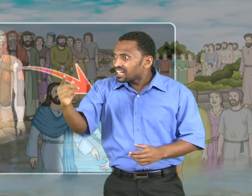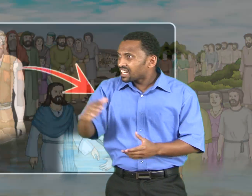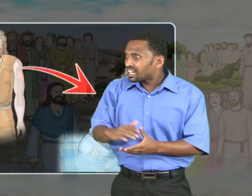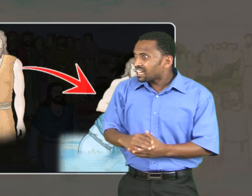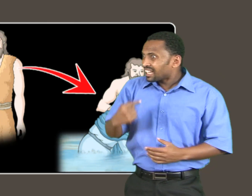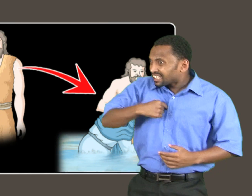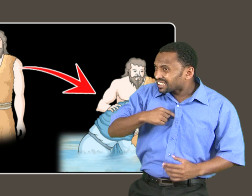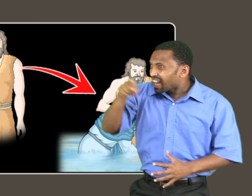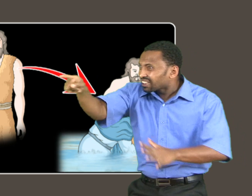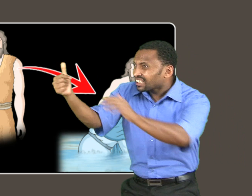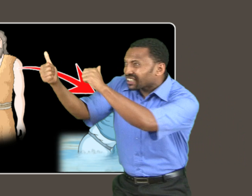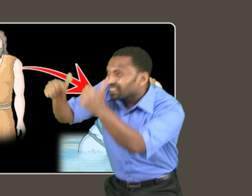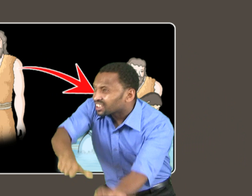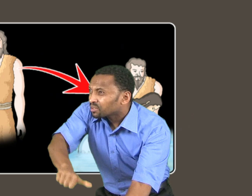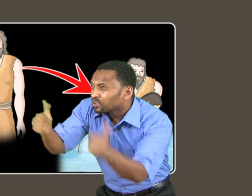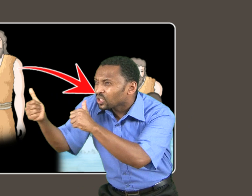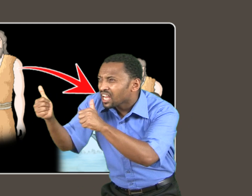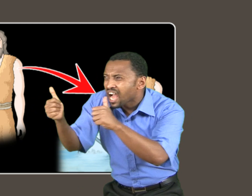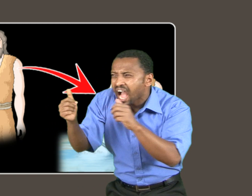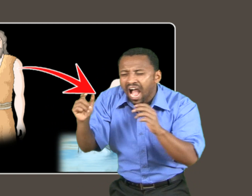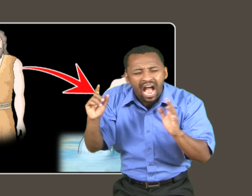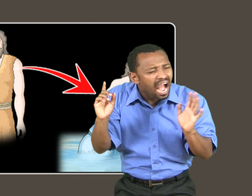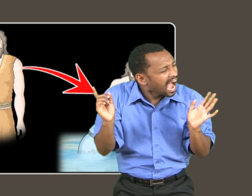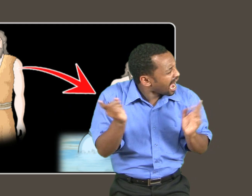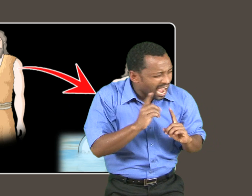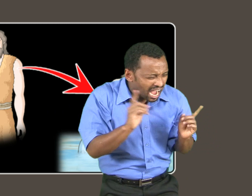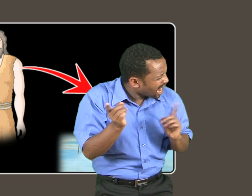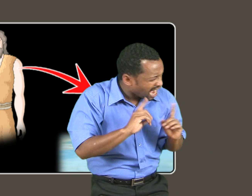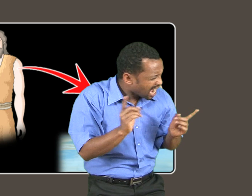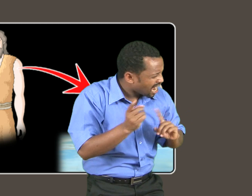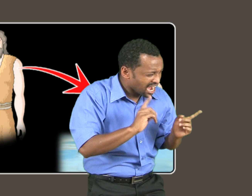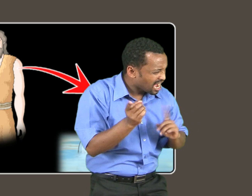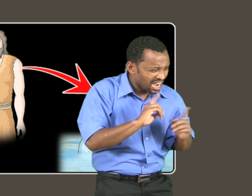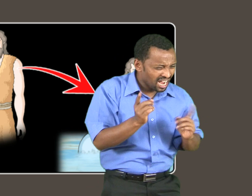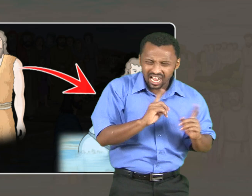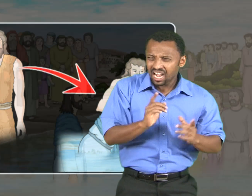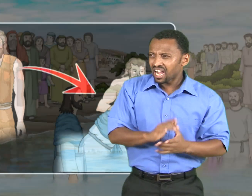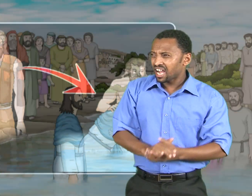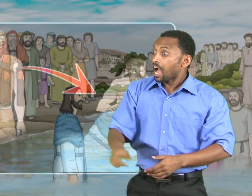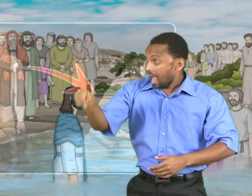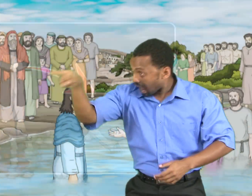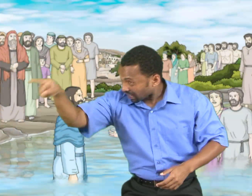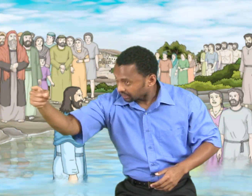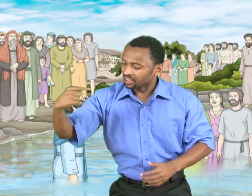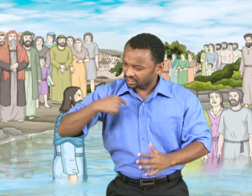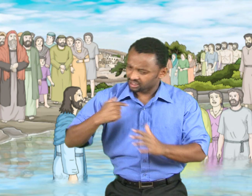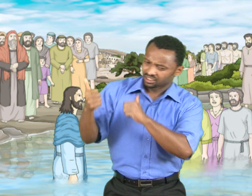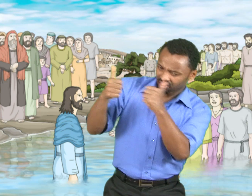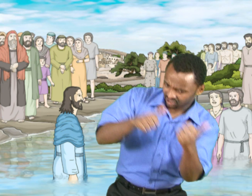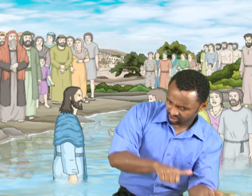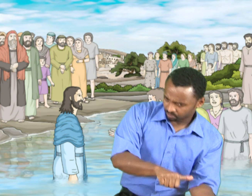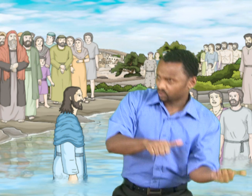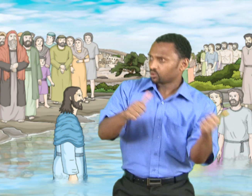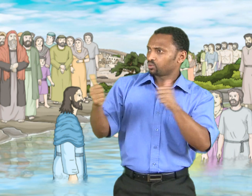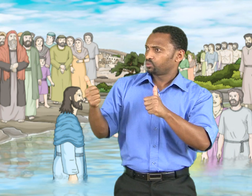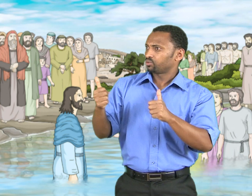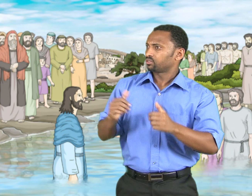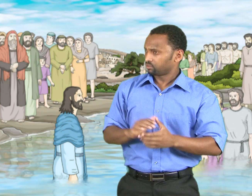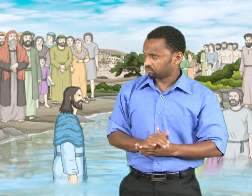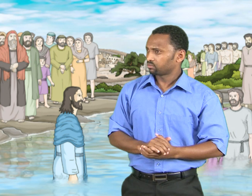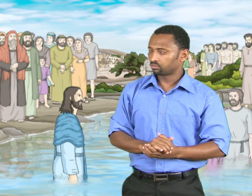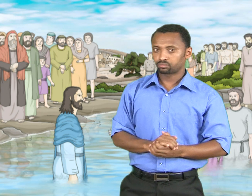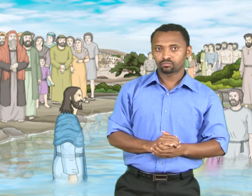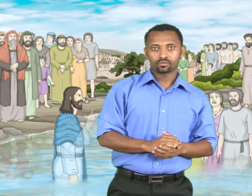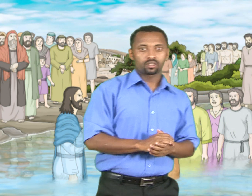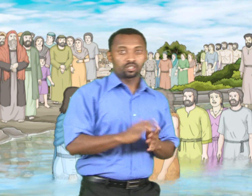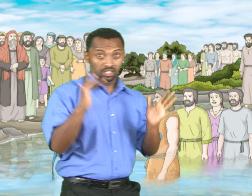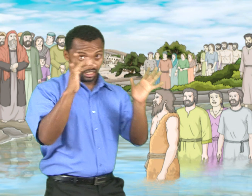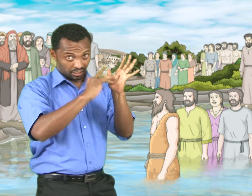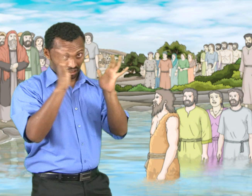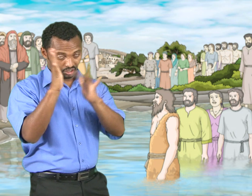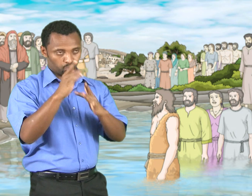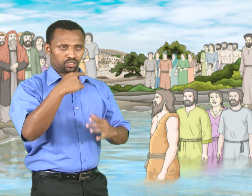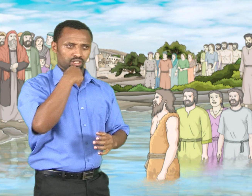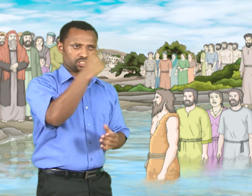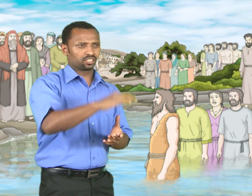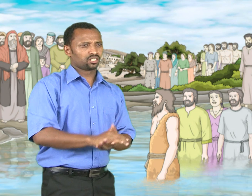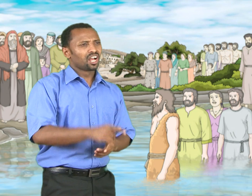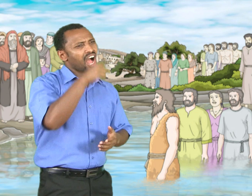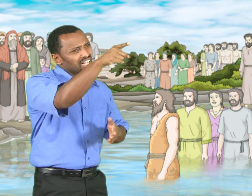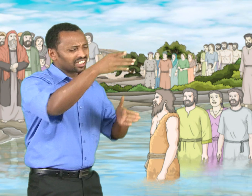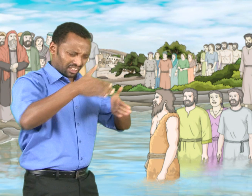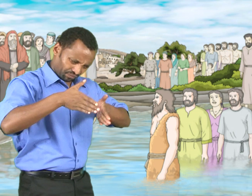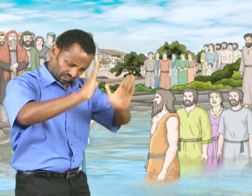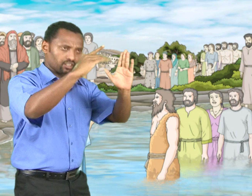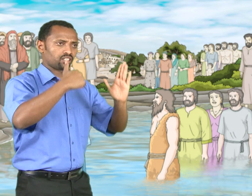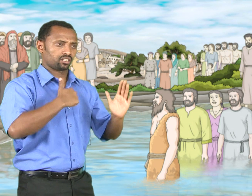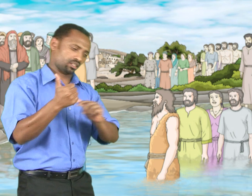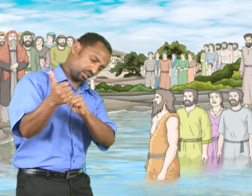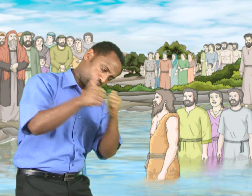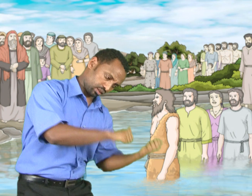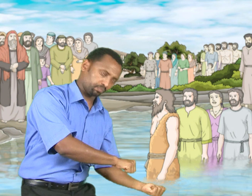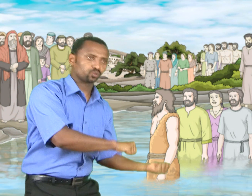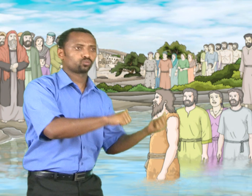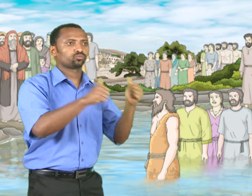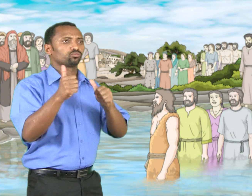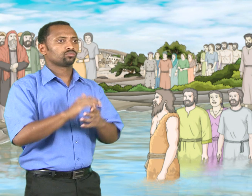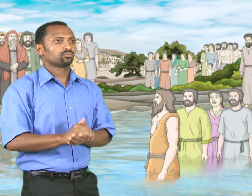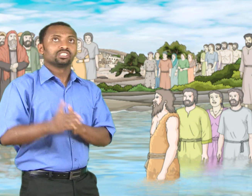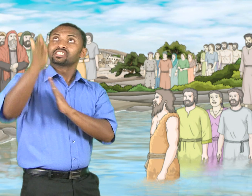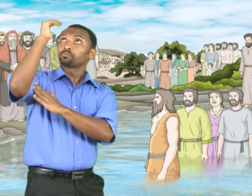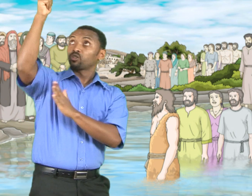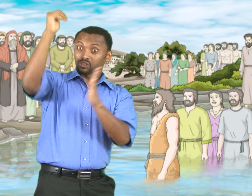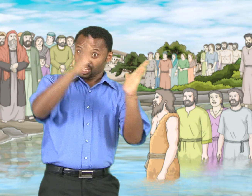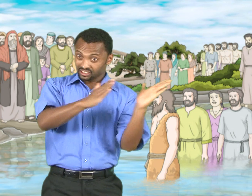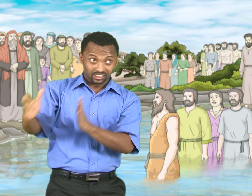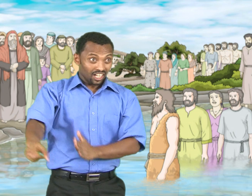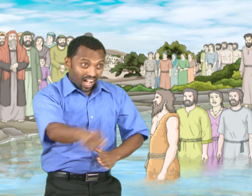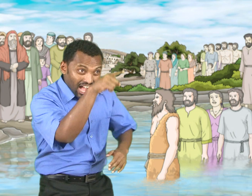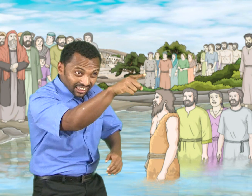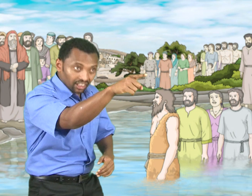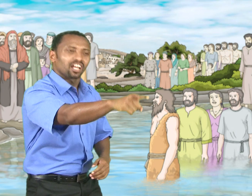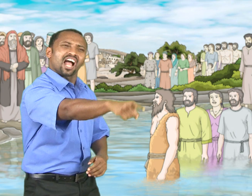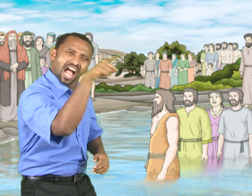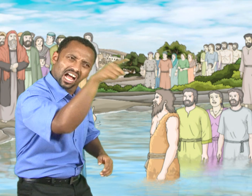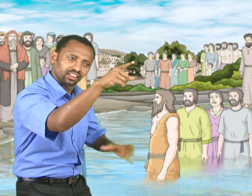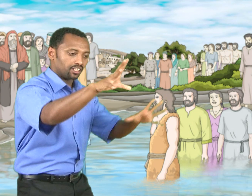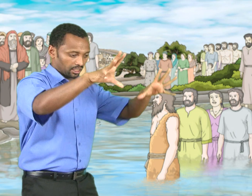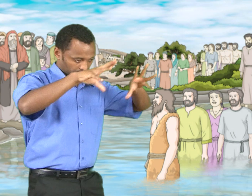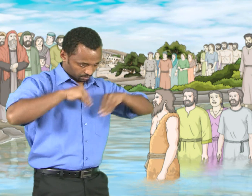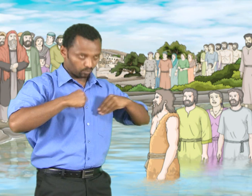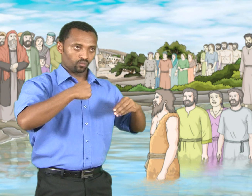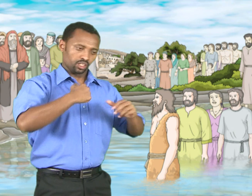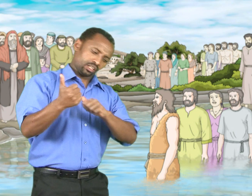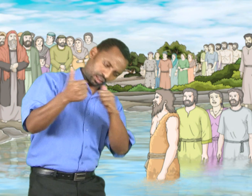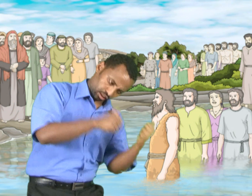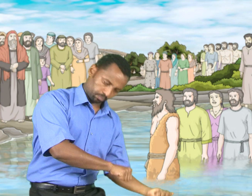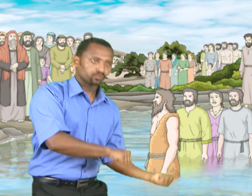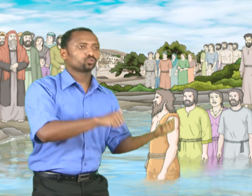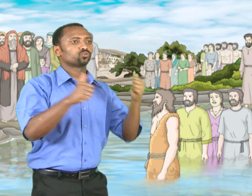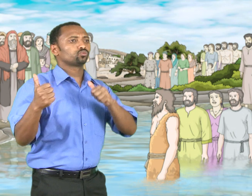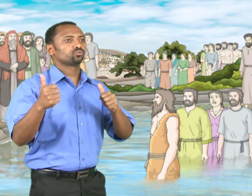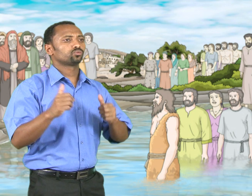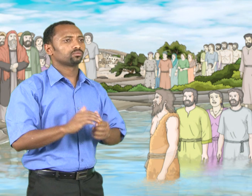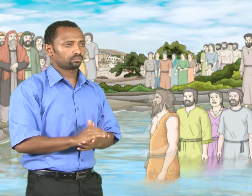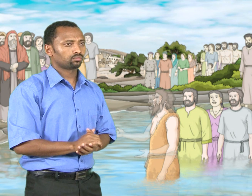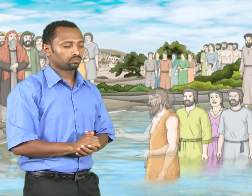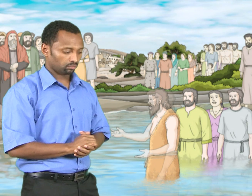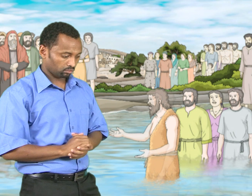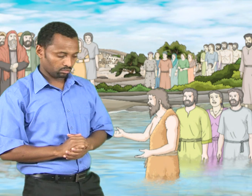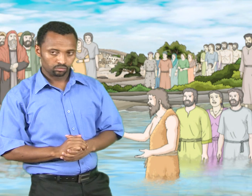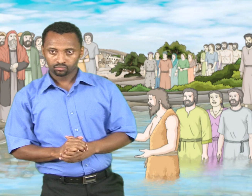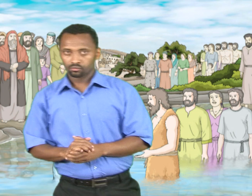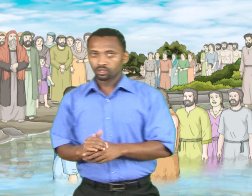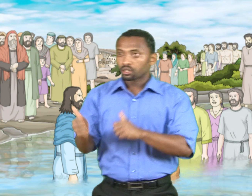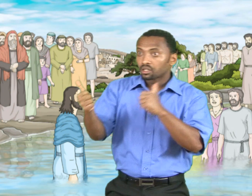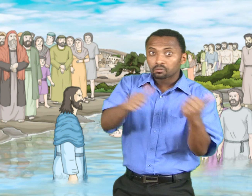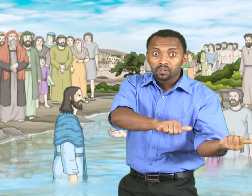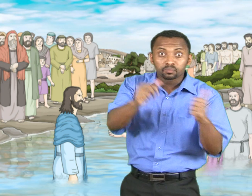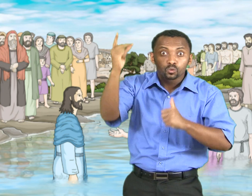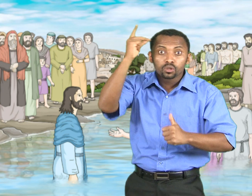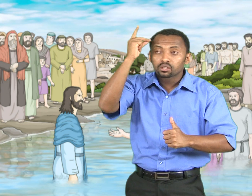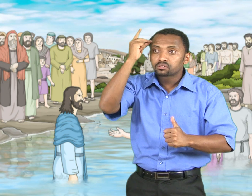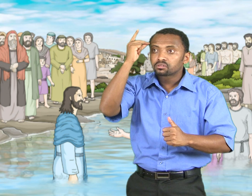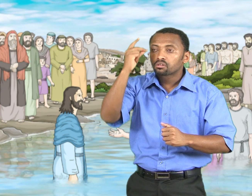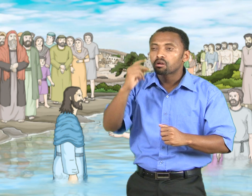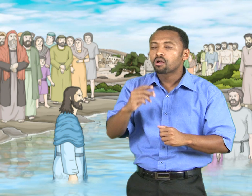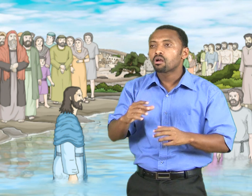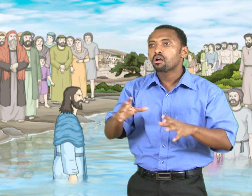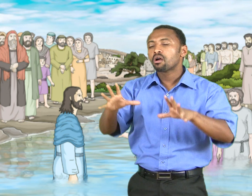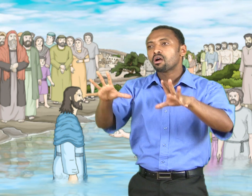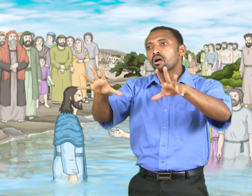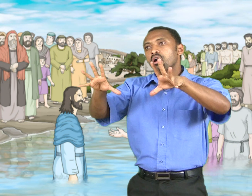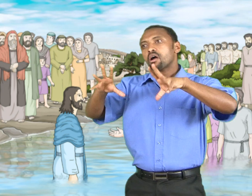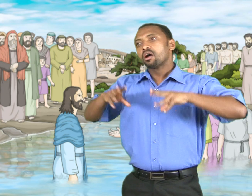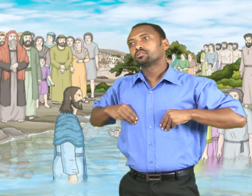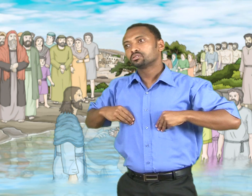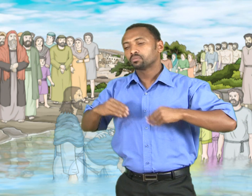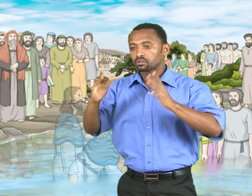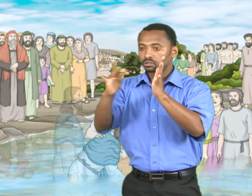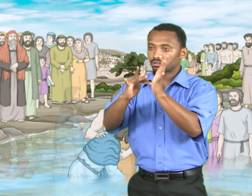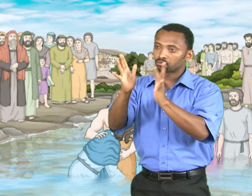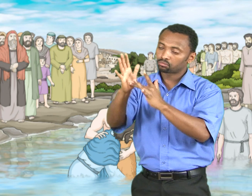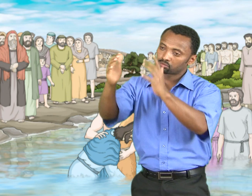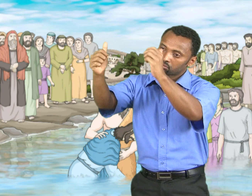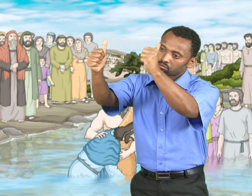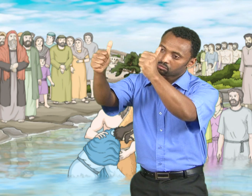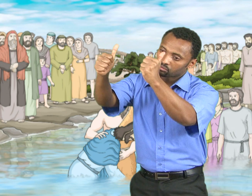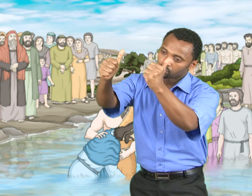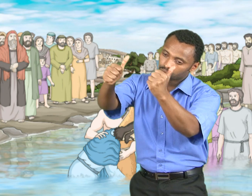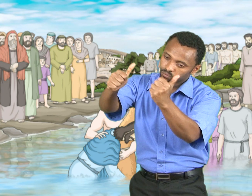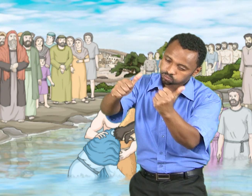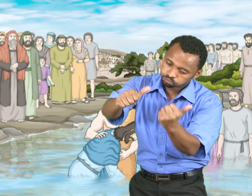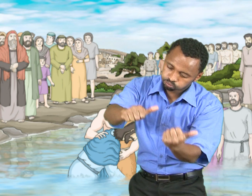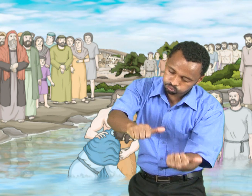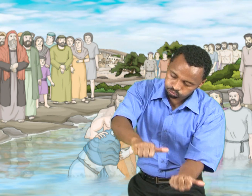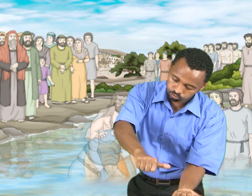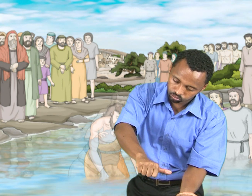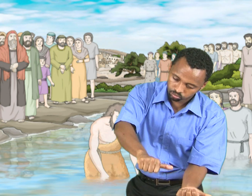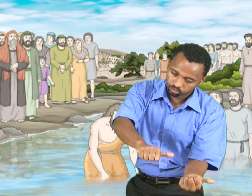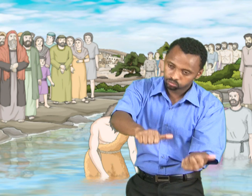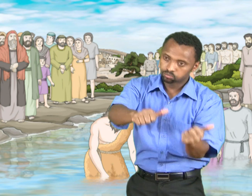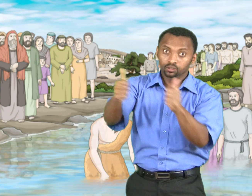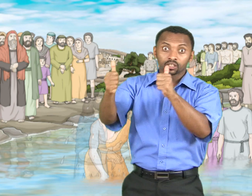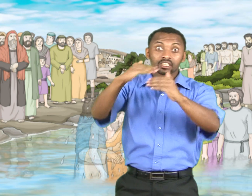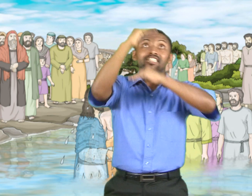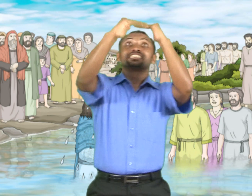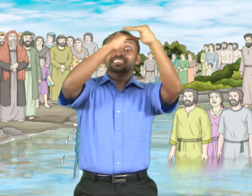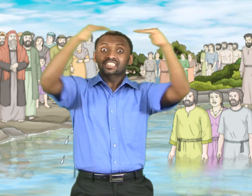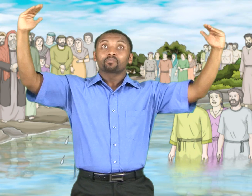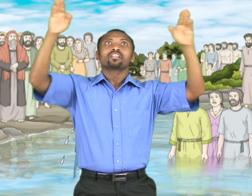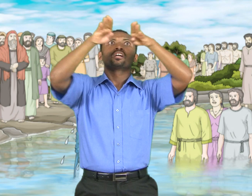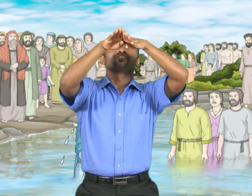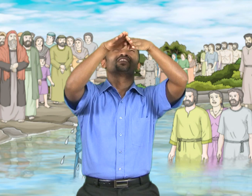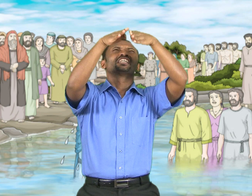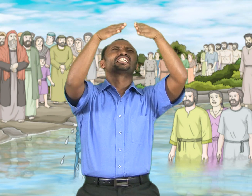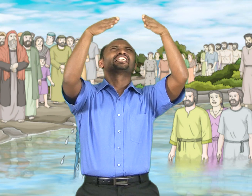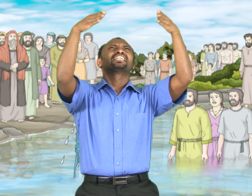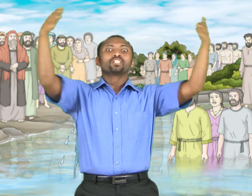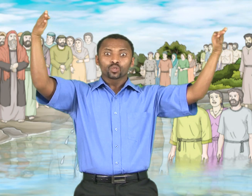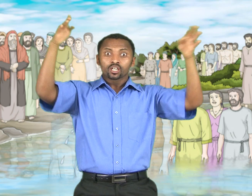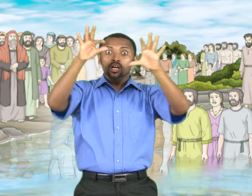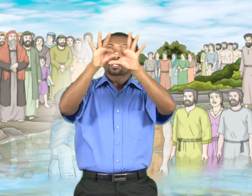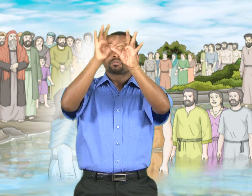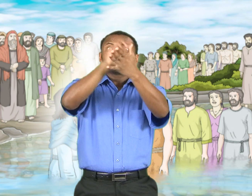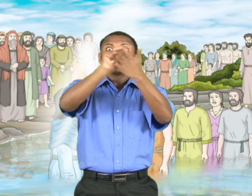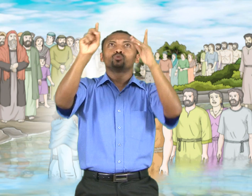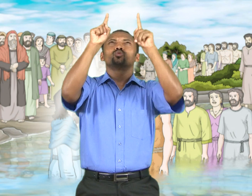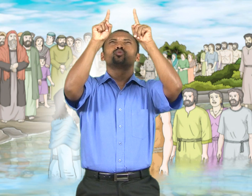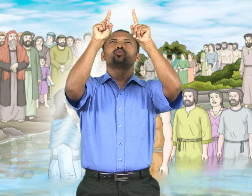“It is fitting for us to fulfill all righteousness in this way.” Then John permitted Him. As soon as Jesus was baptized, He went up out of the water.